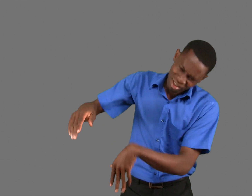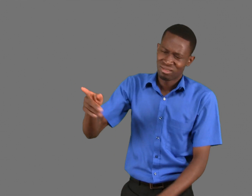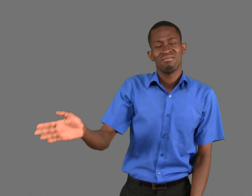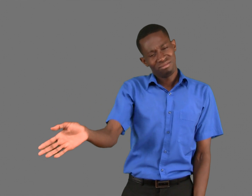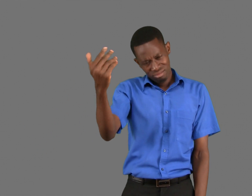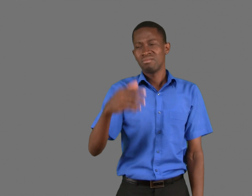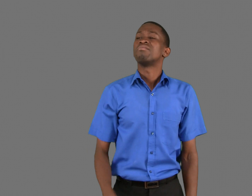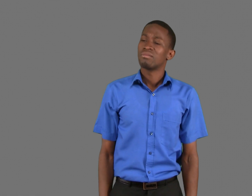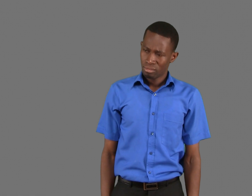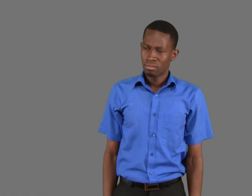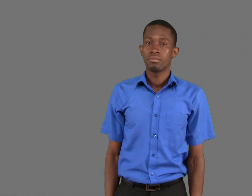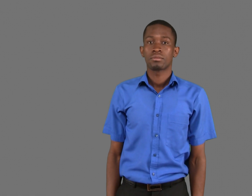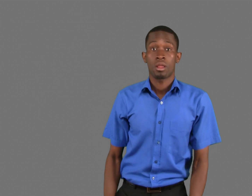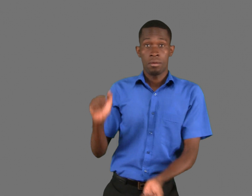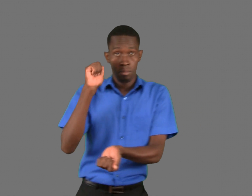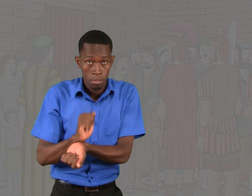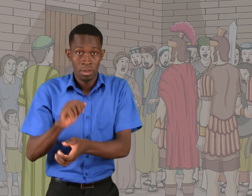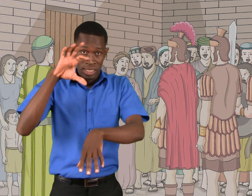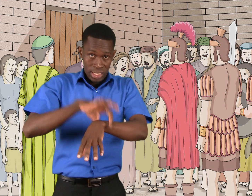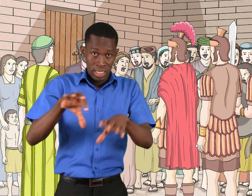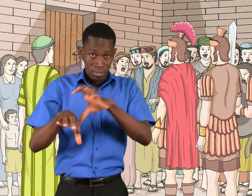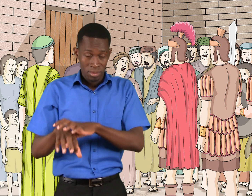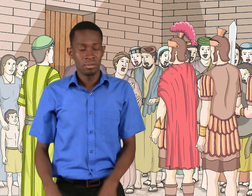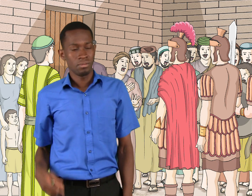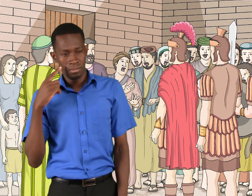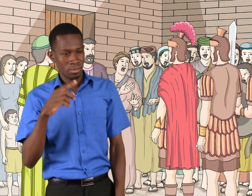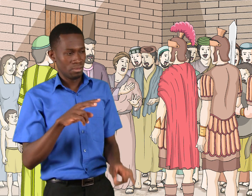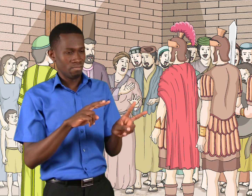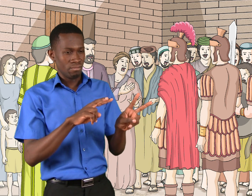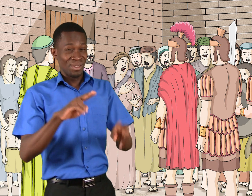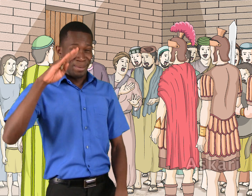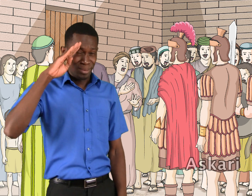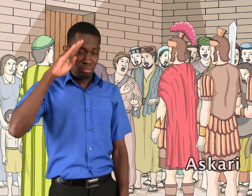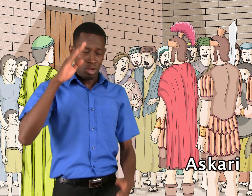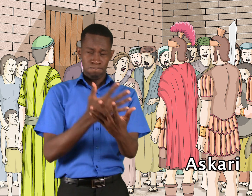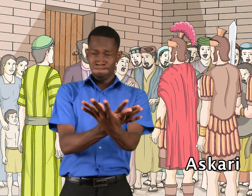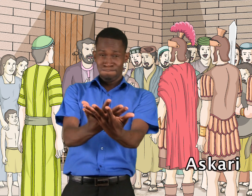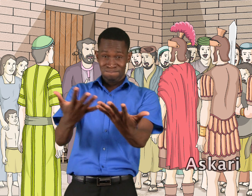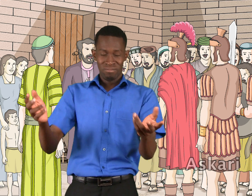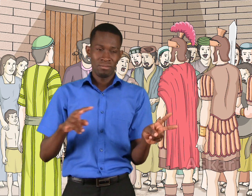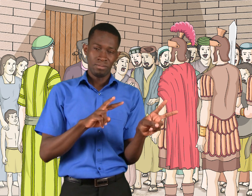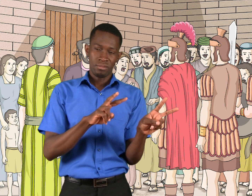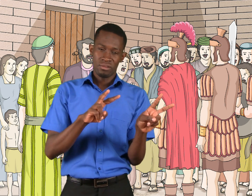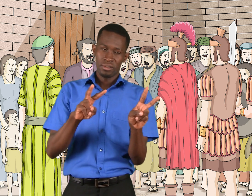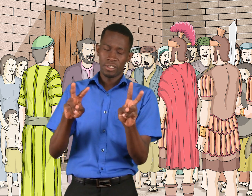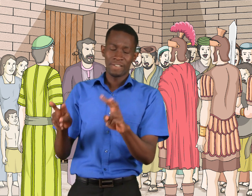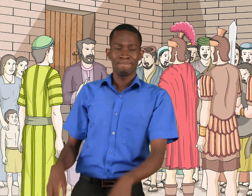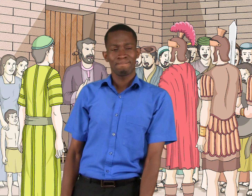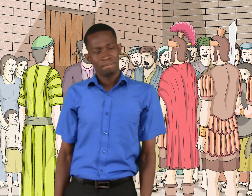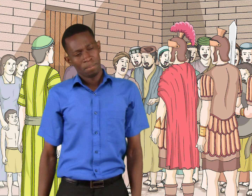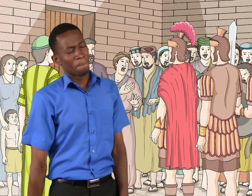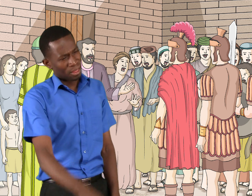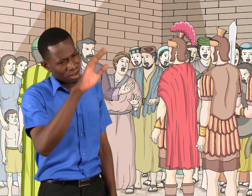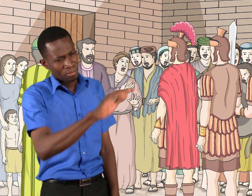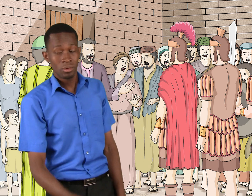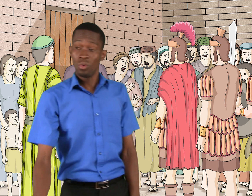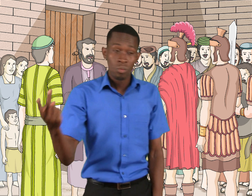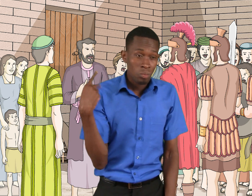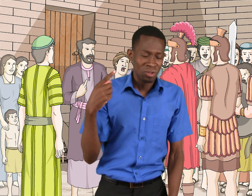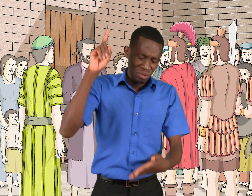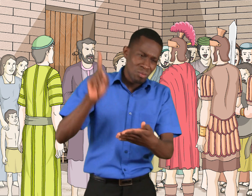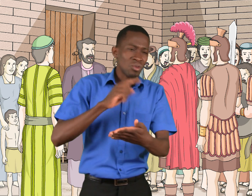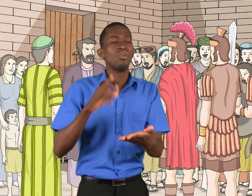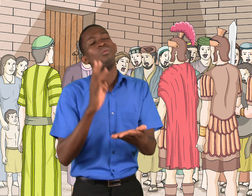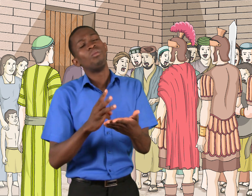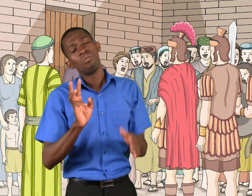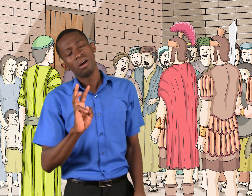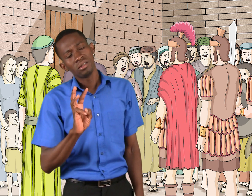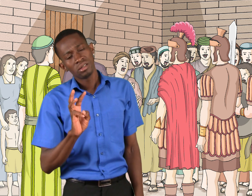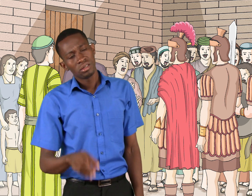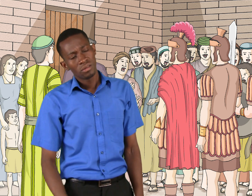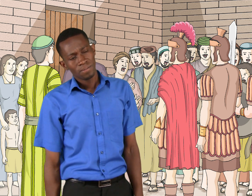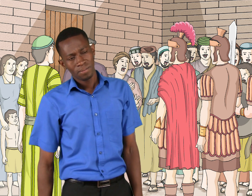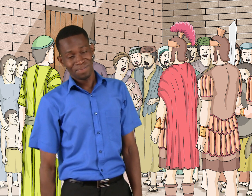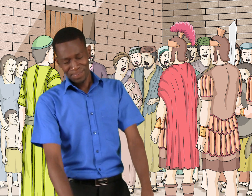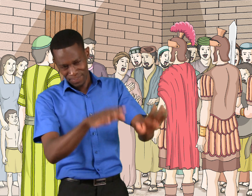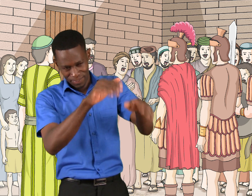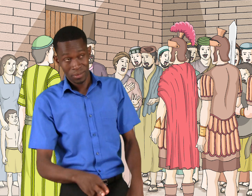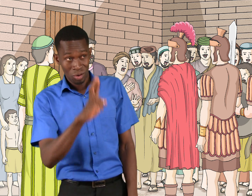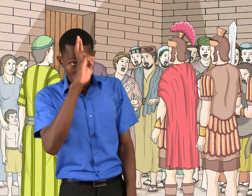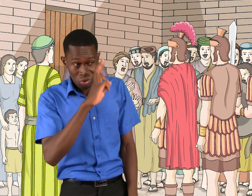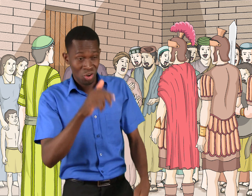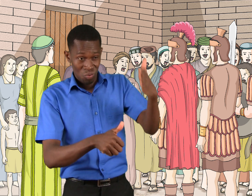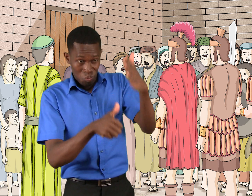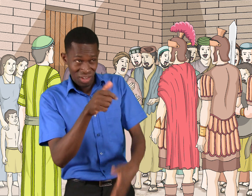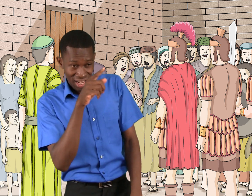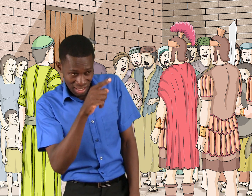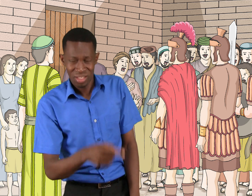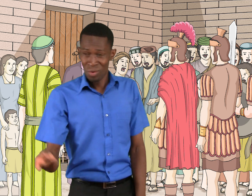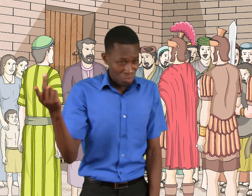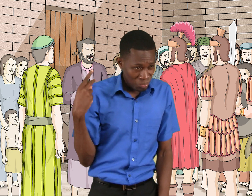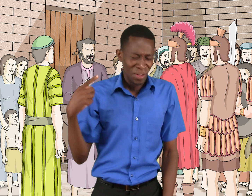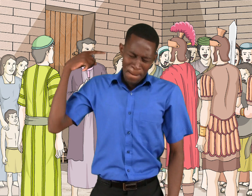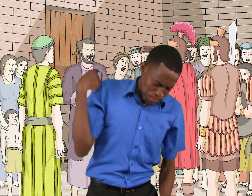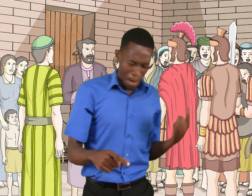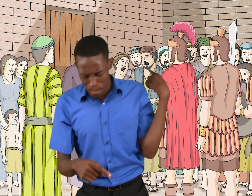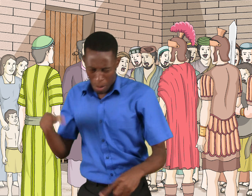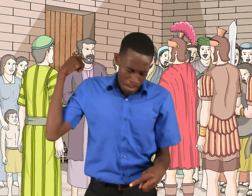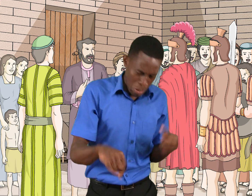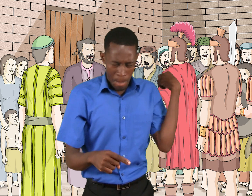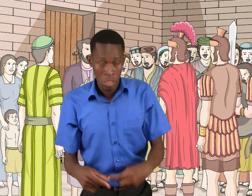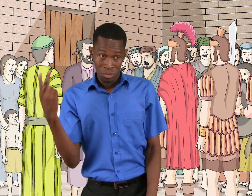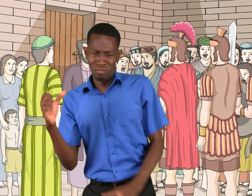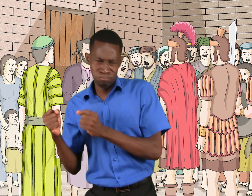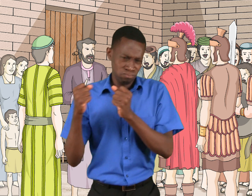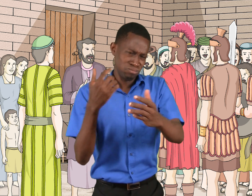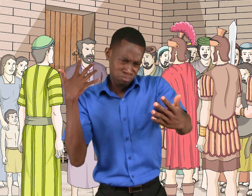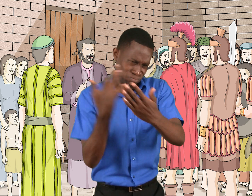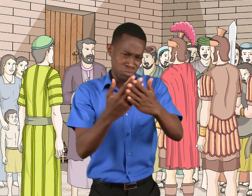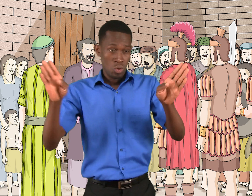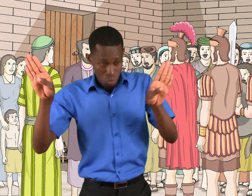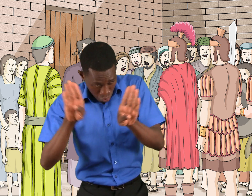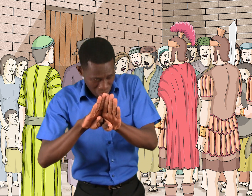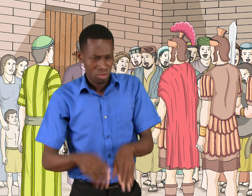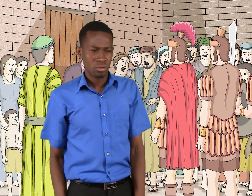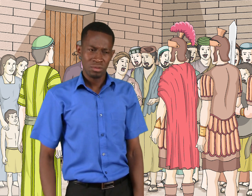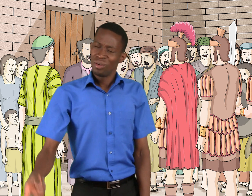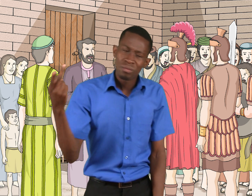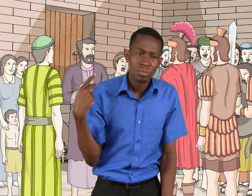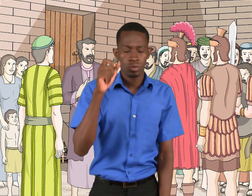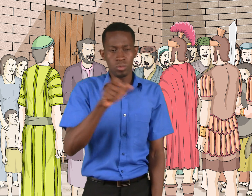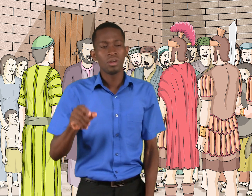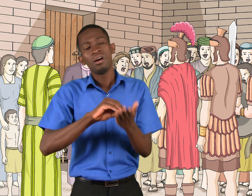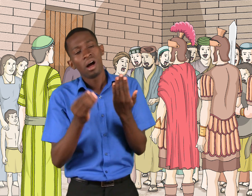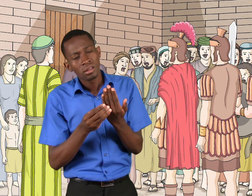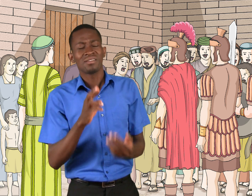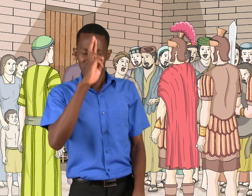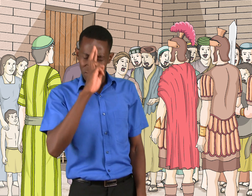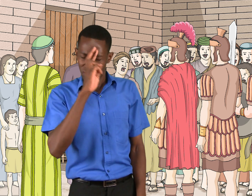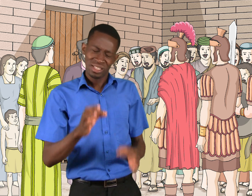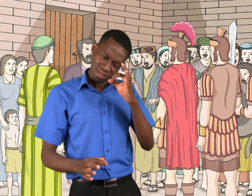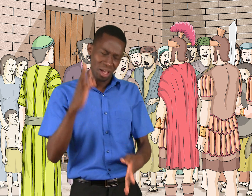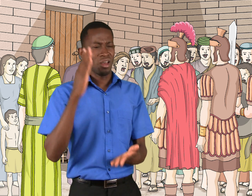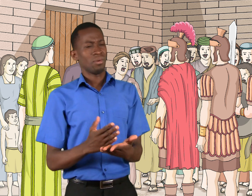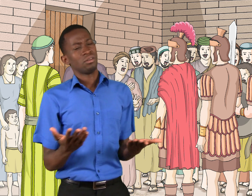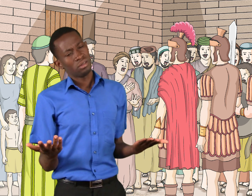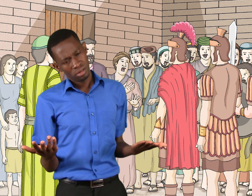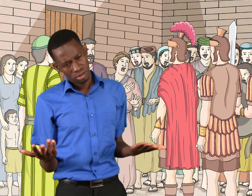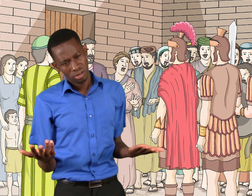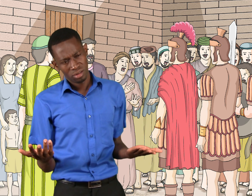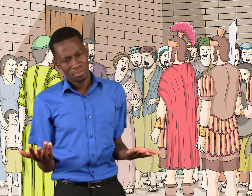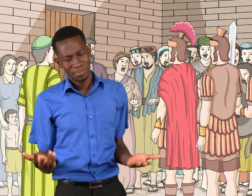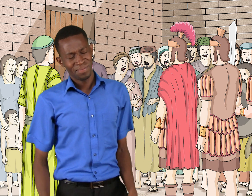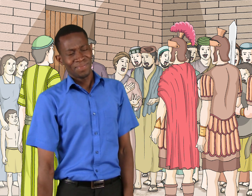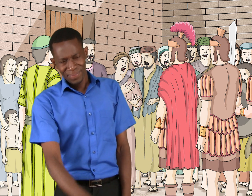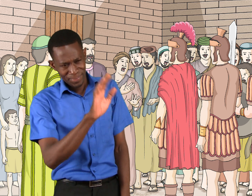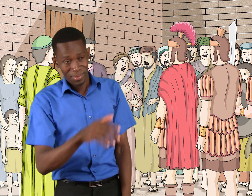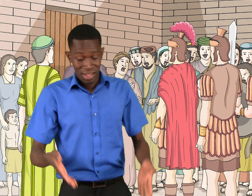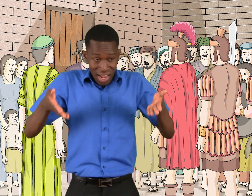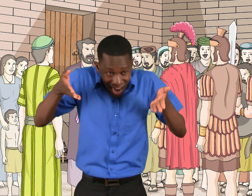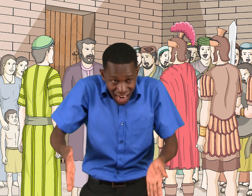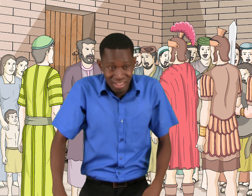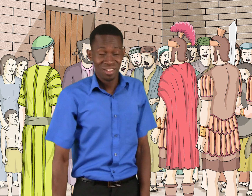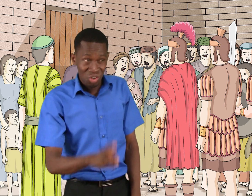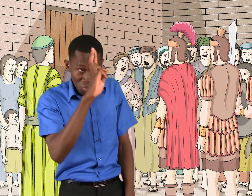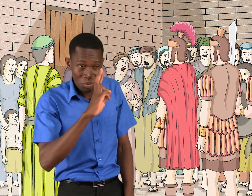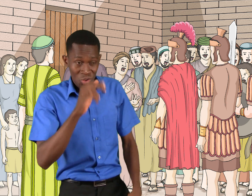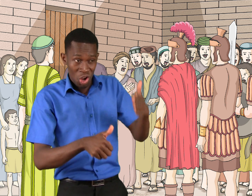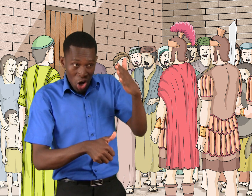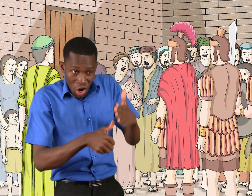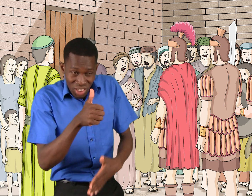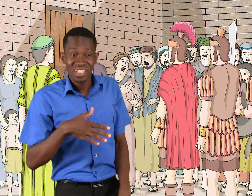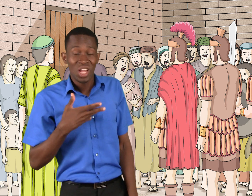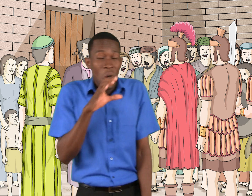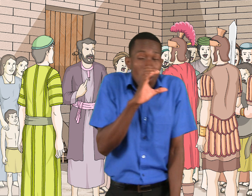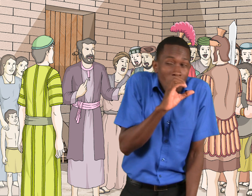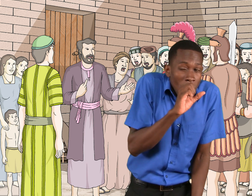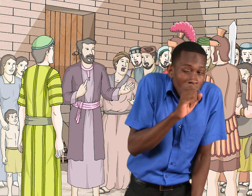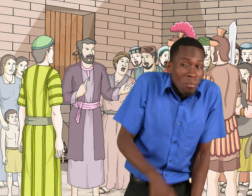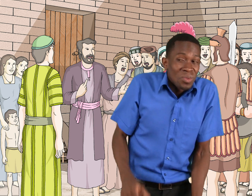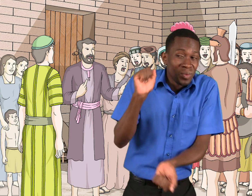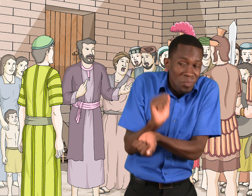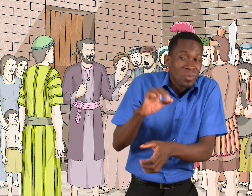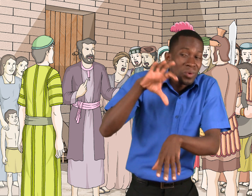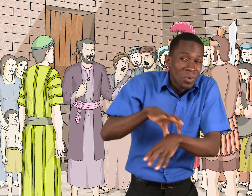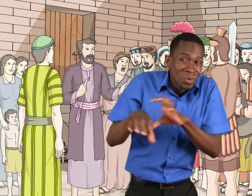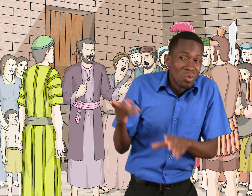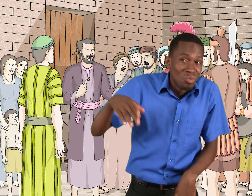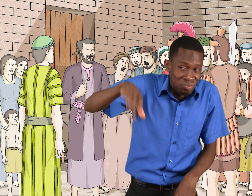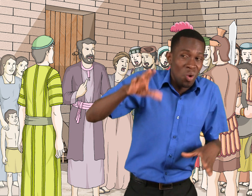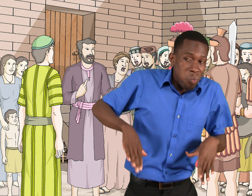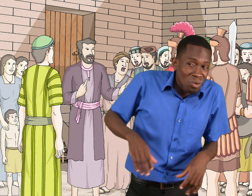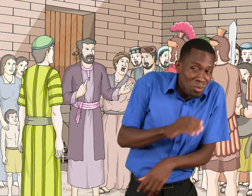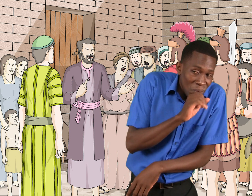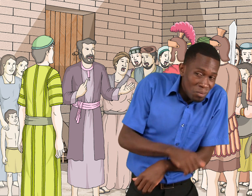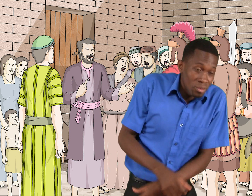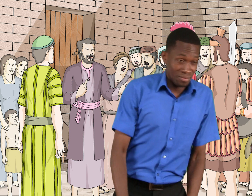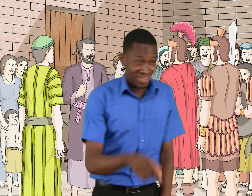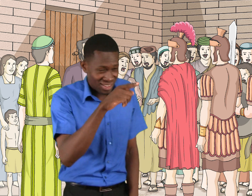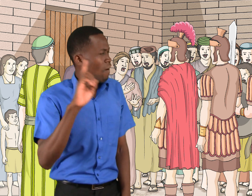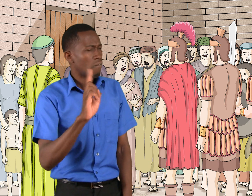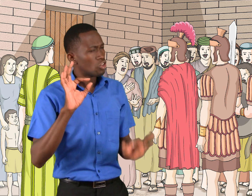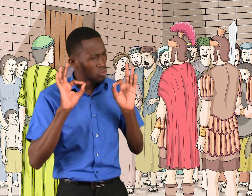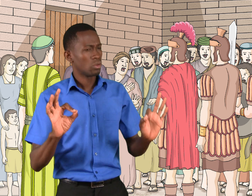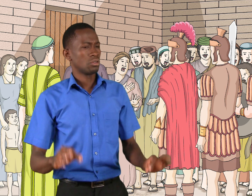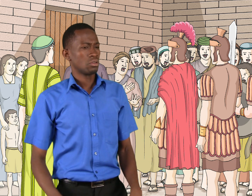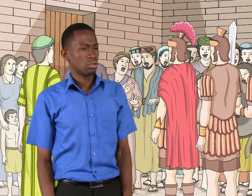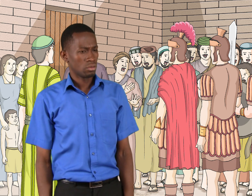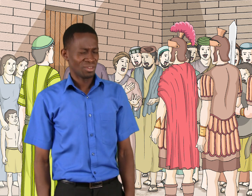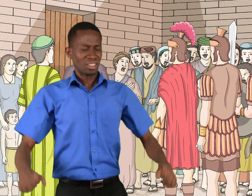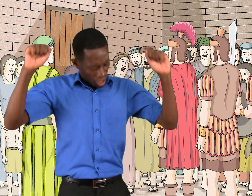But Paul said to the officers, “They beat us publicly without a trial and threw us into prison, even though we are Roman citizens.